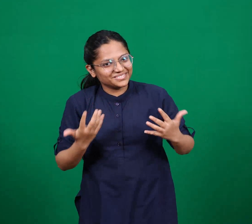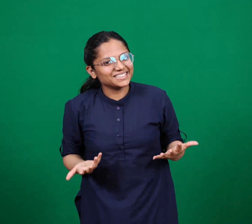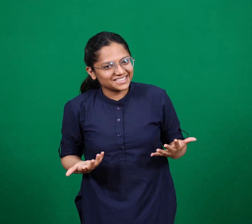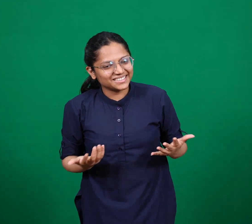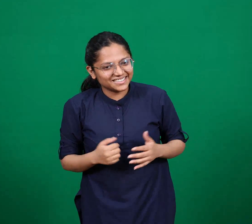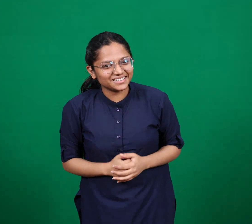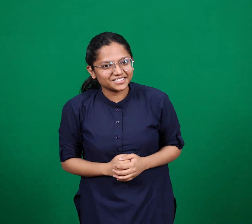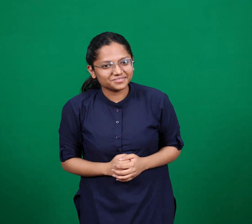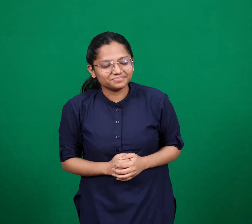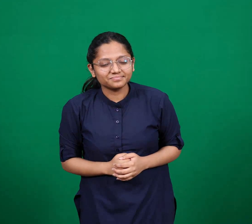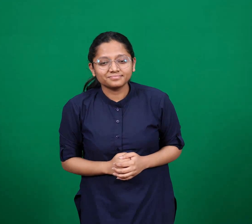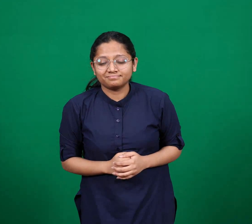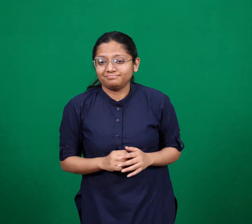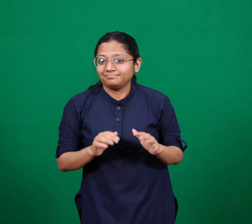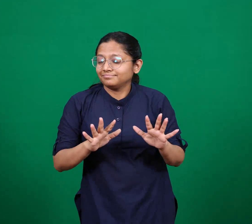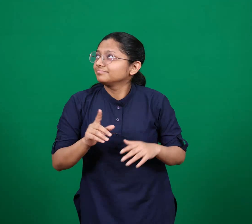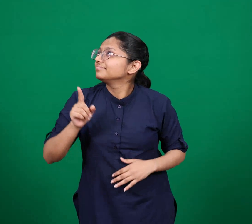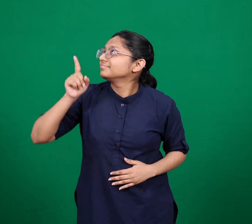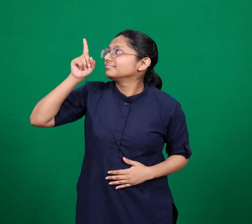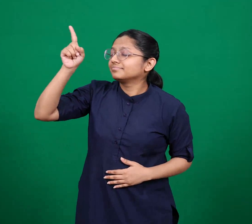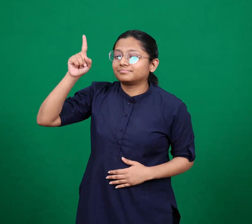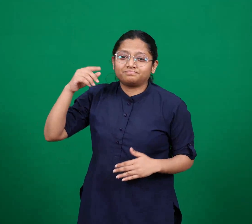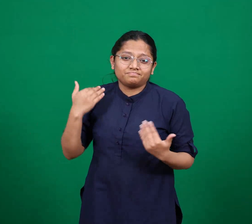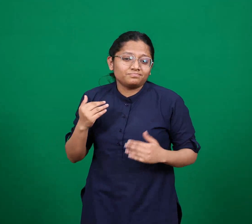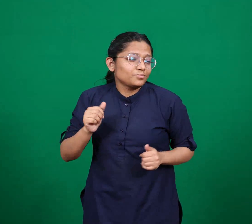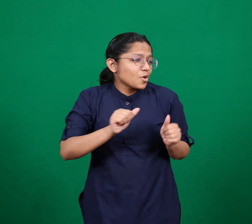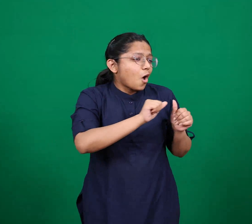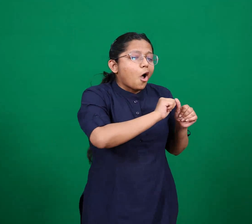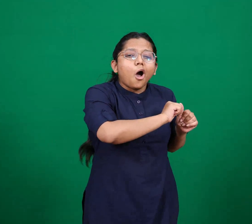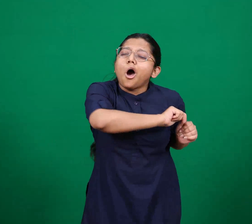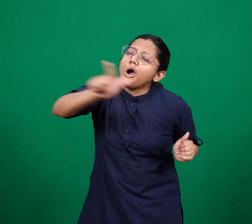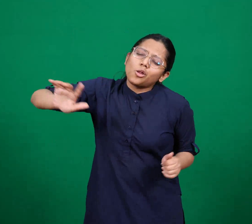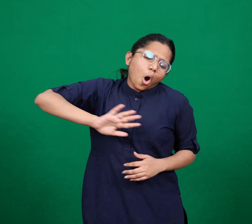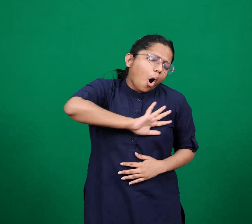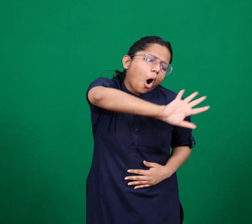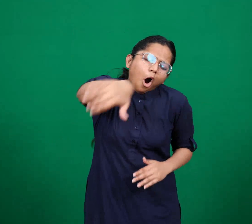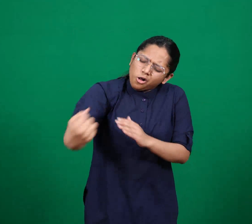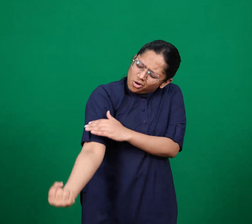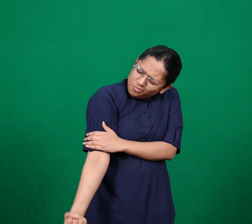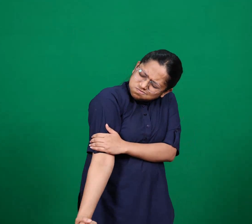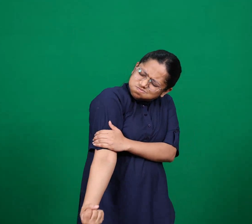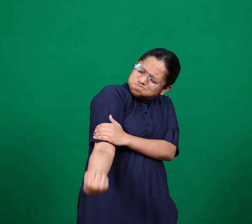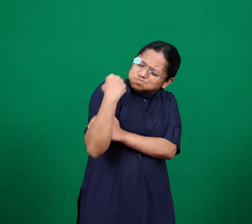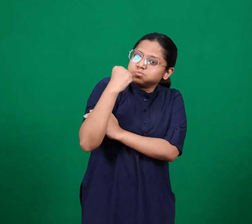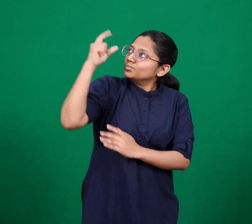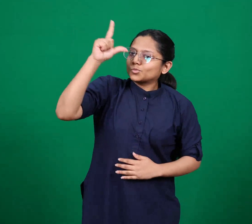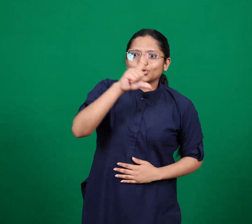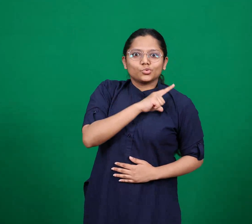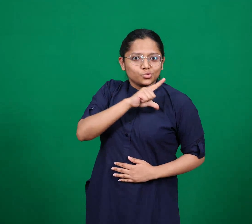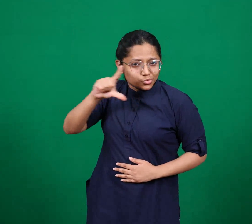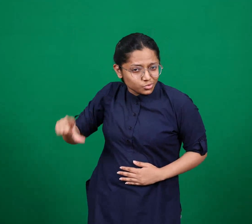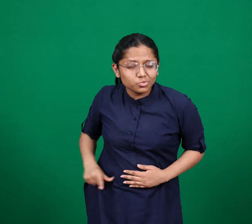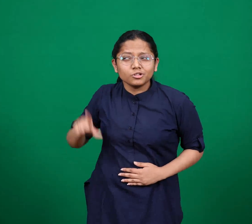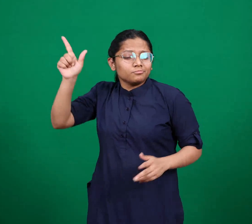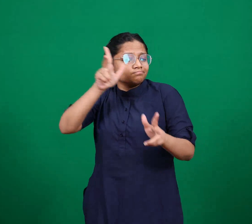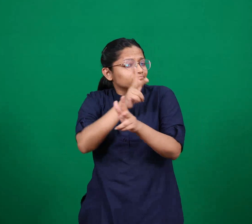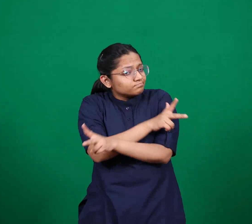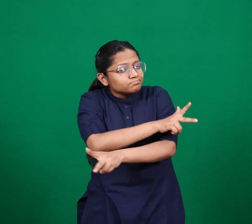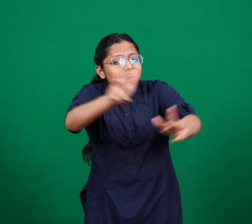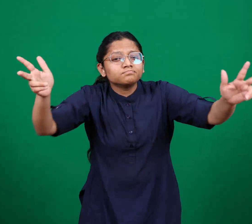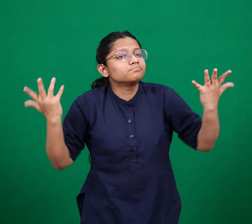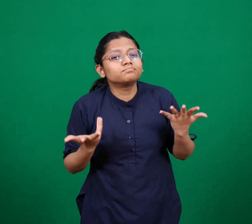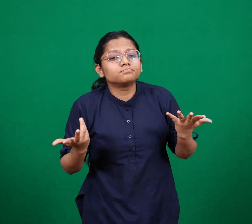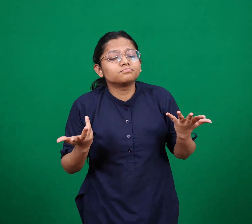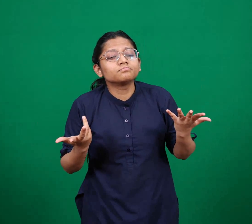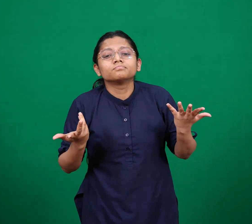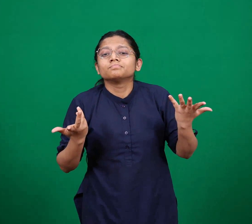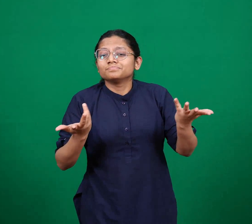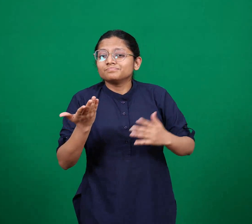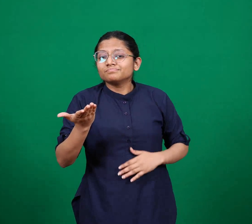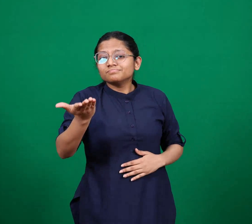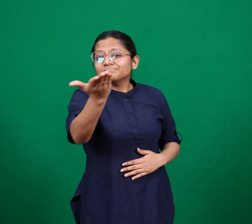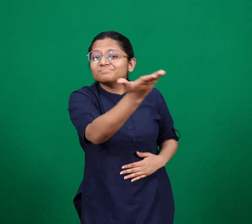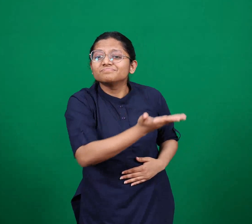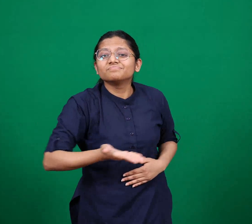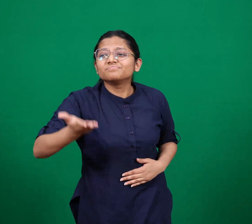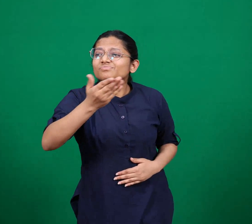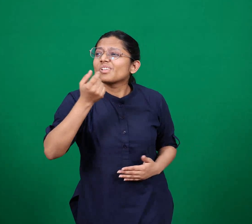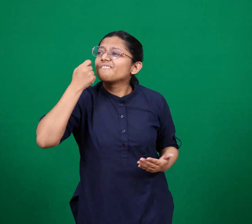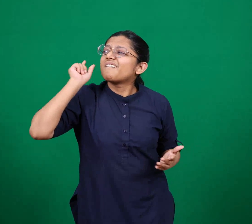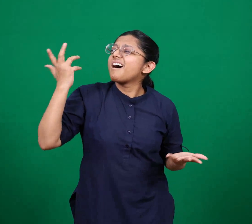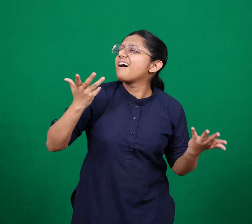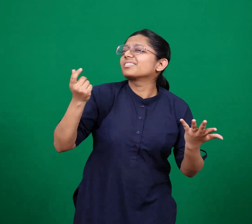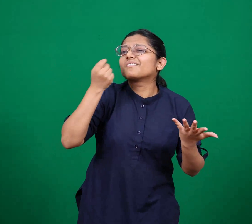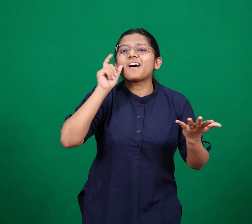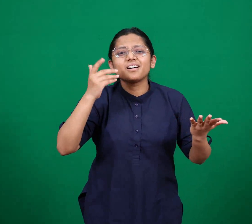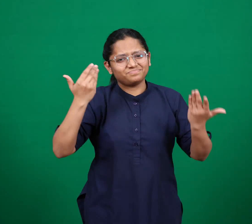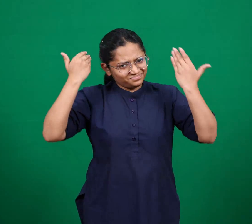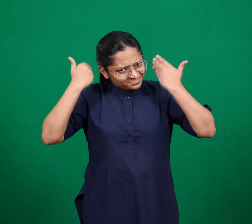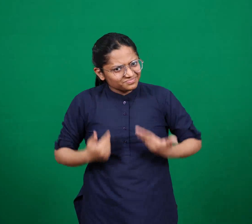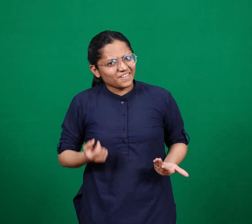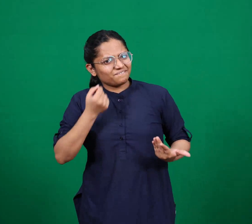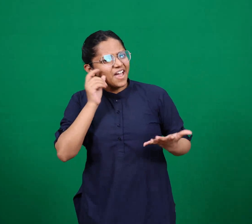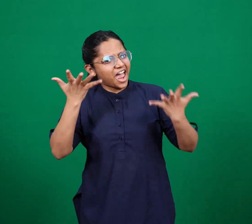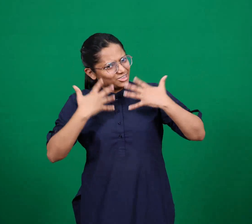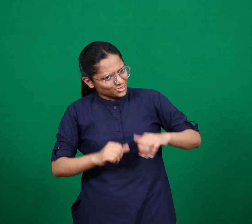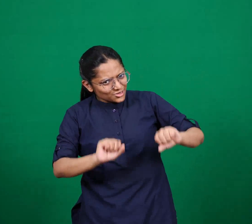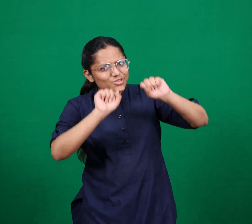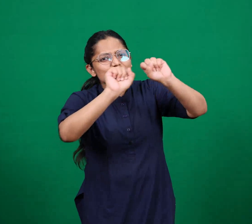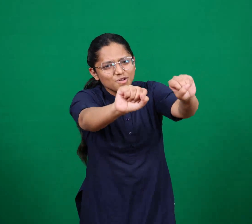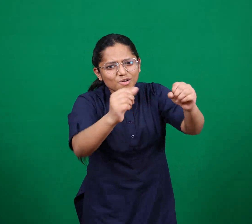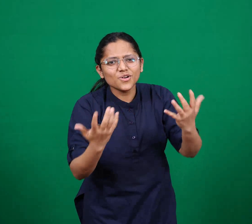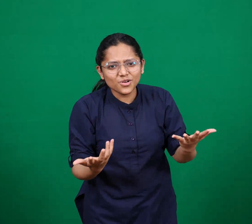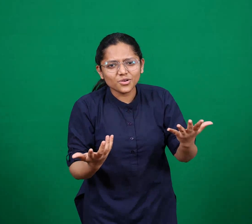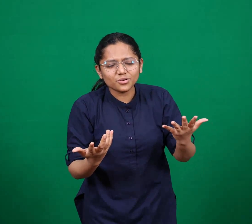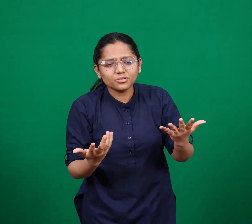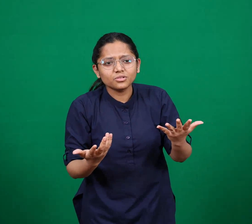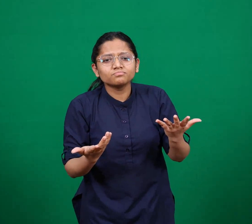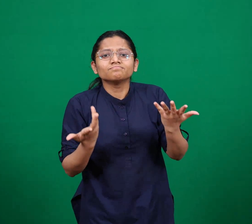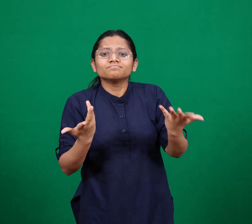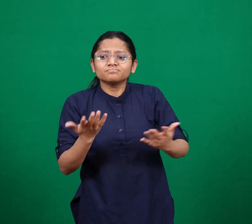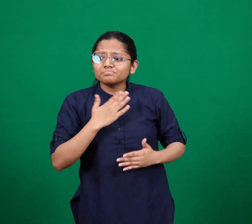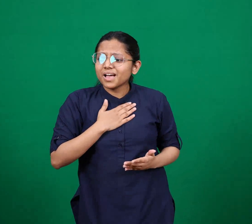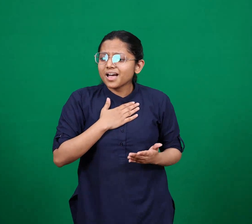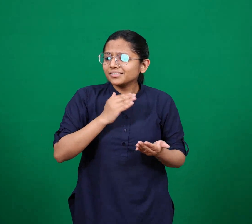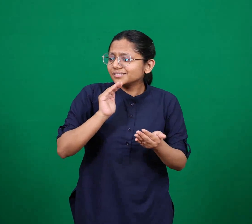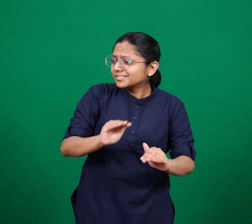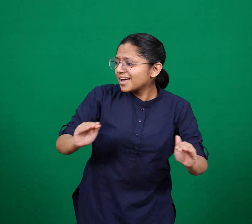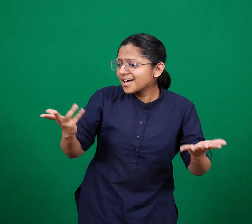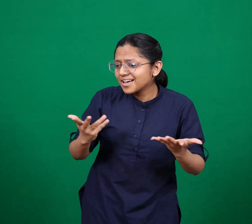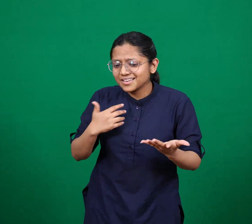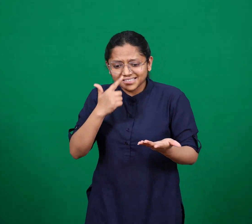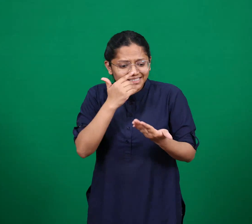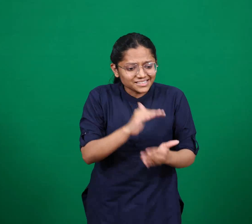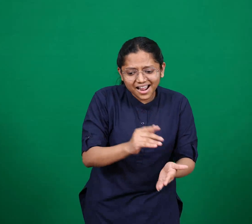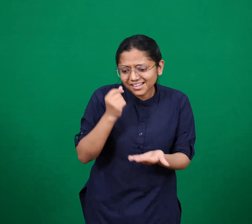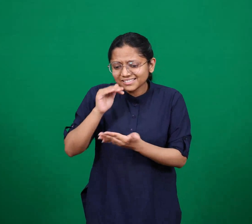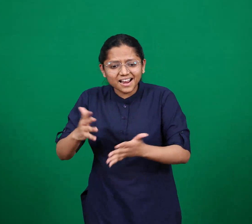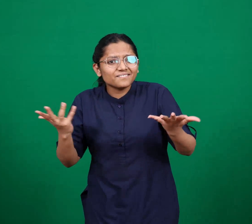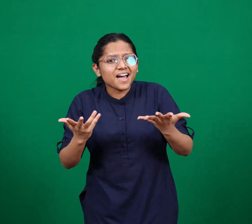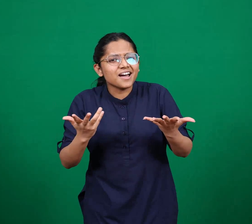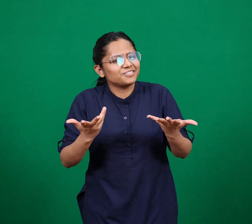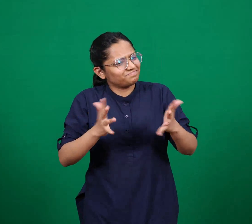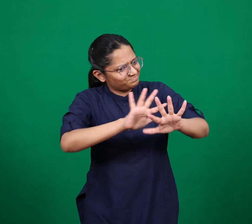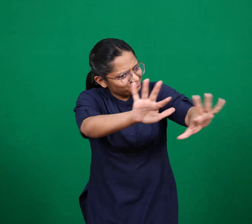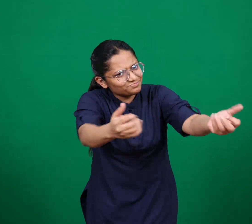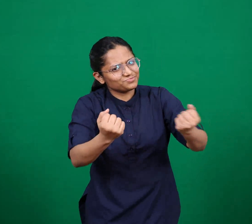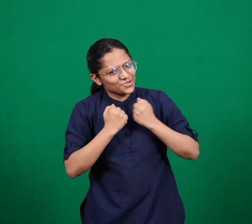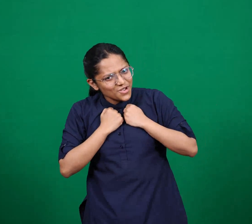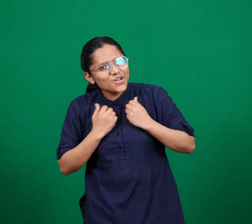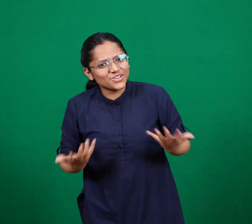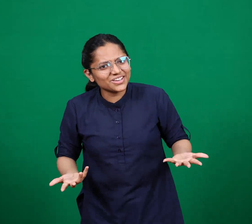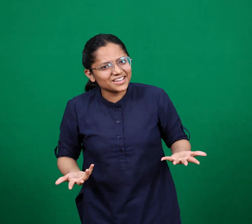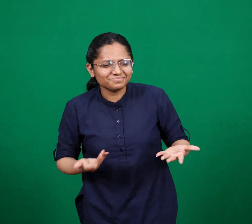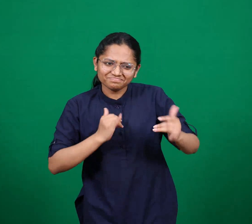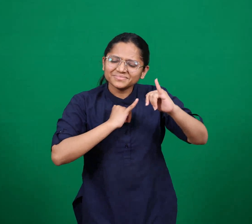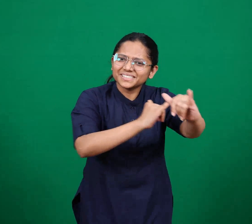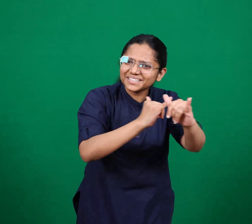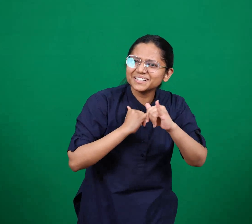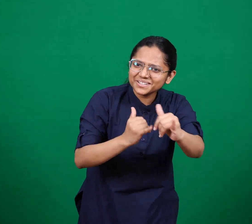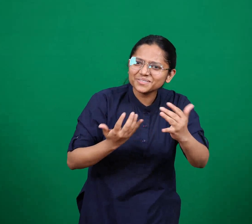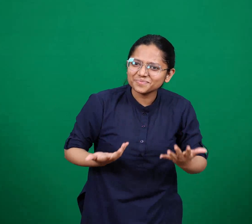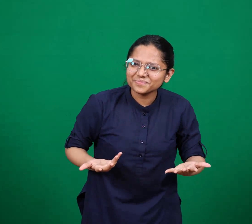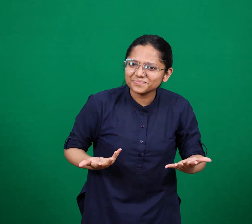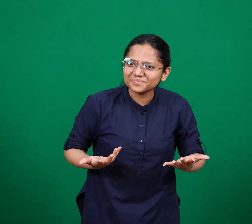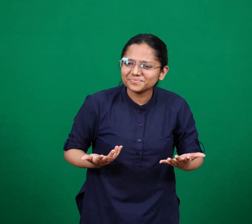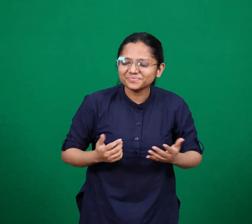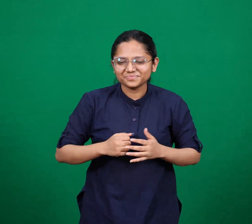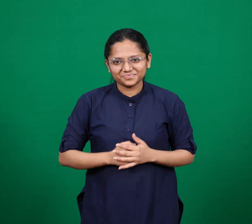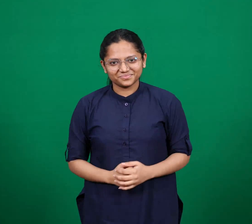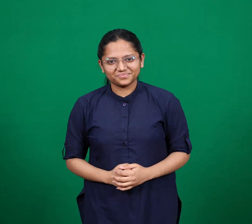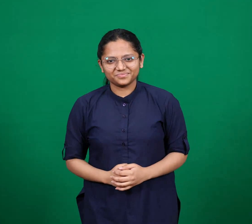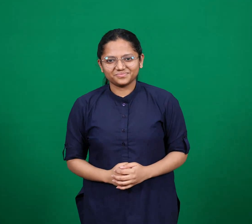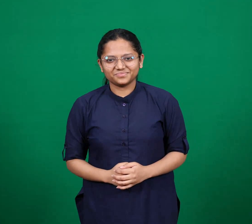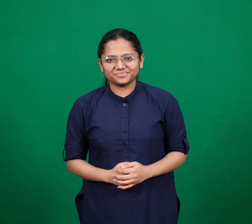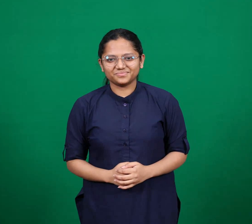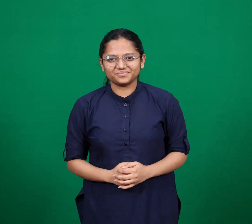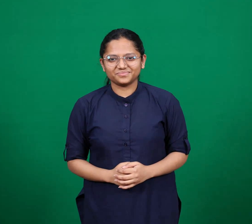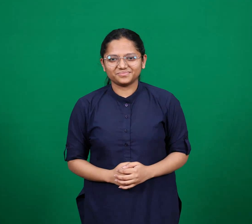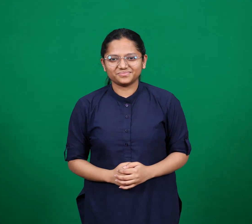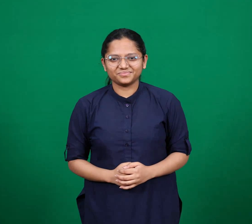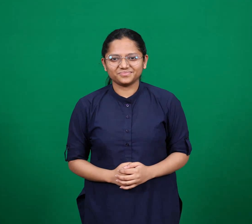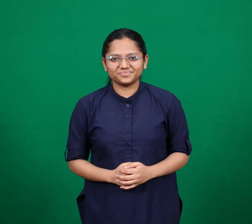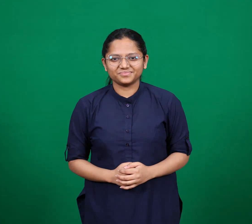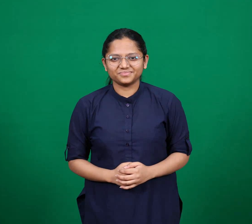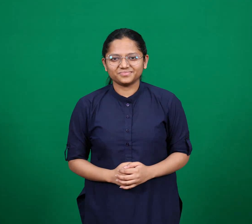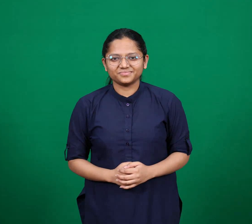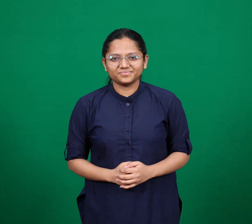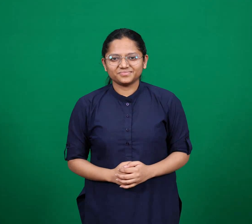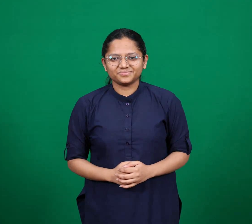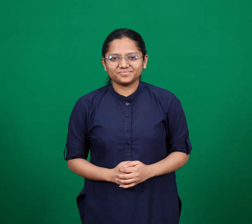And: "I will be a Father to you, and you will be My sons and daughters, says the Lord Almighty."